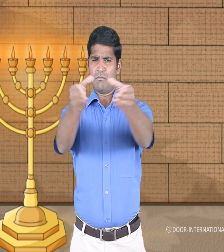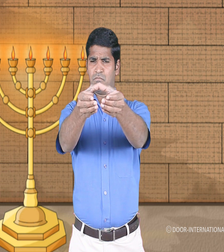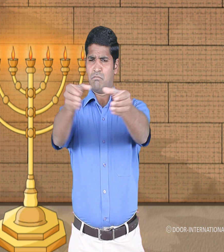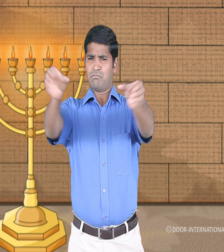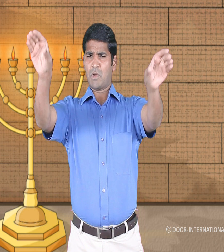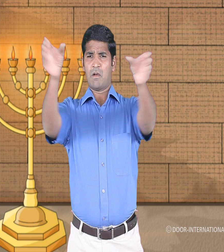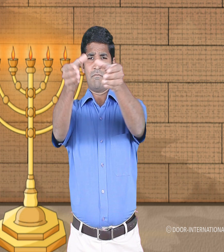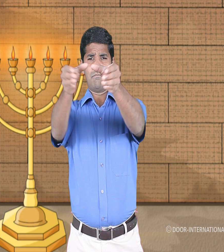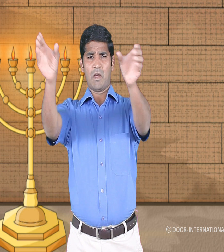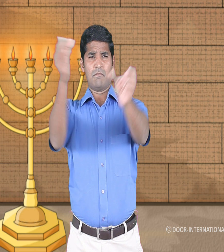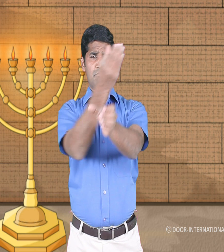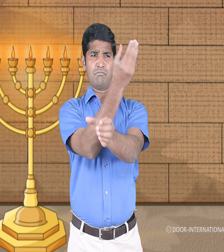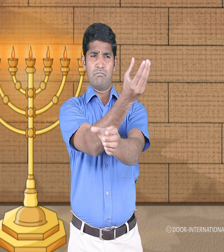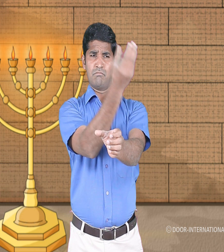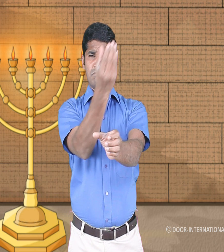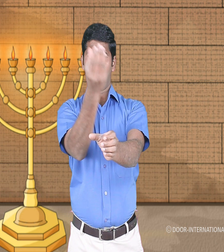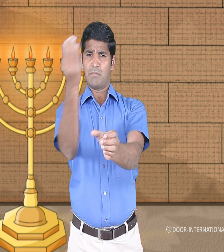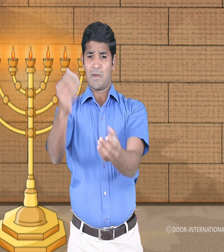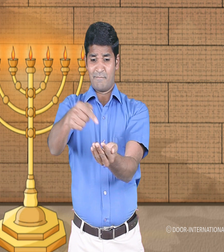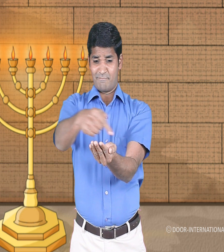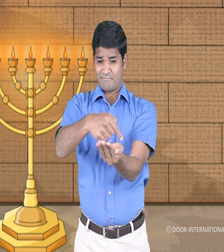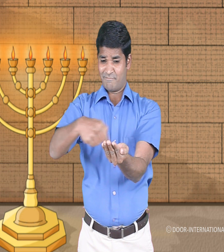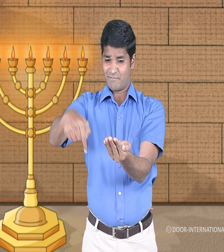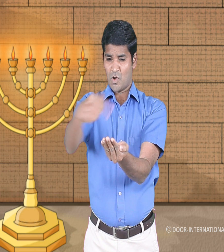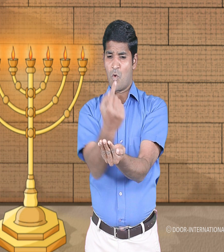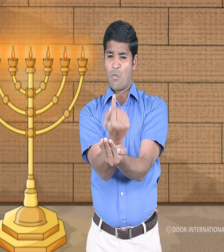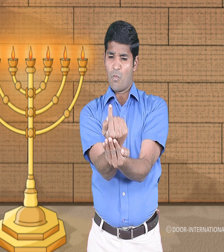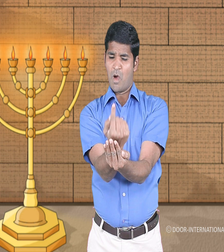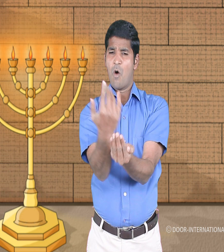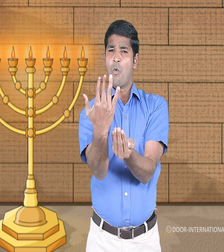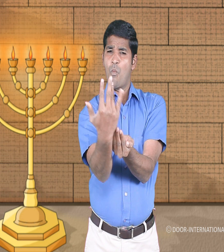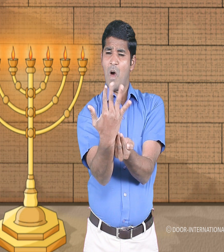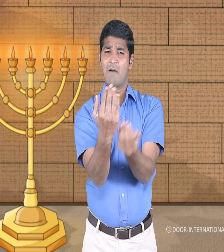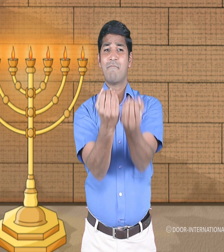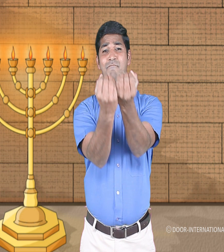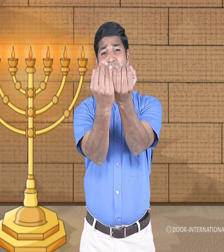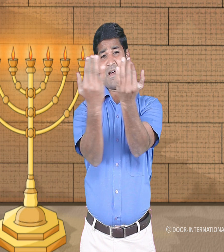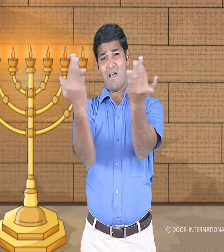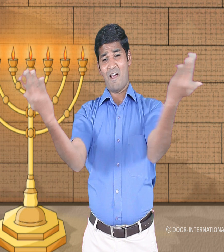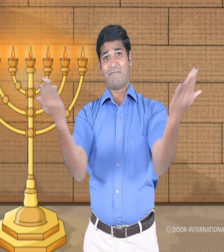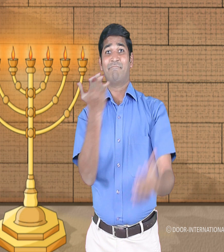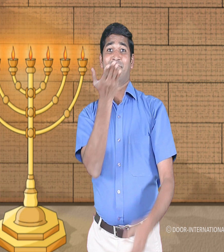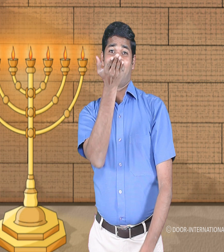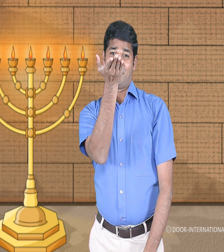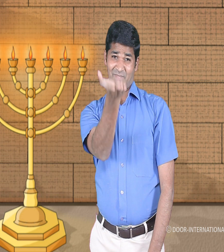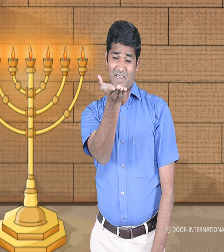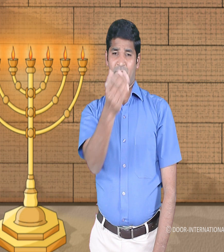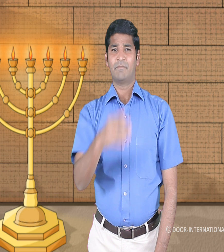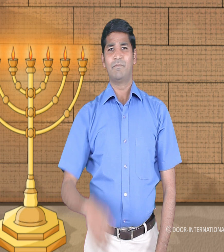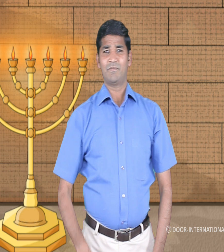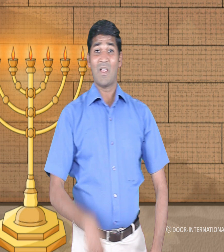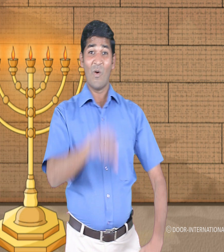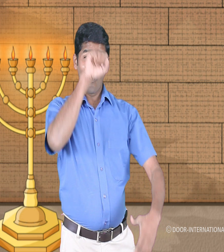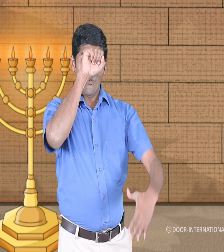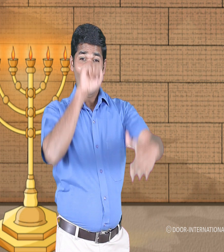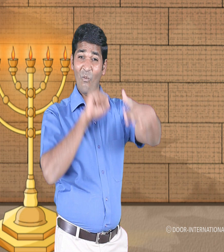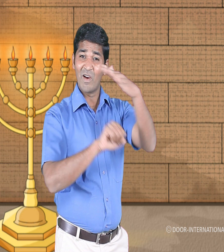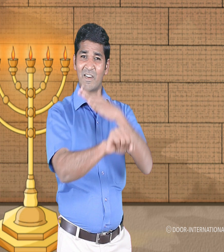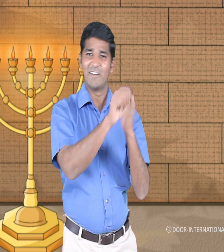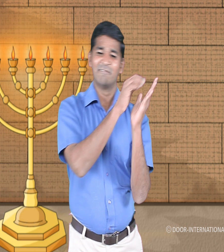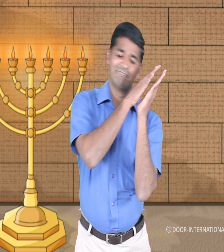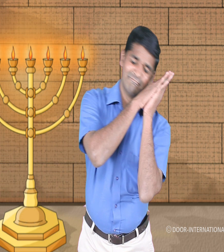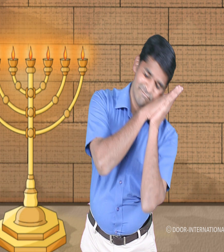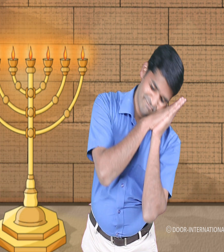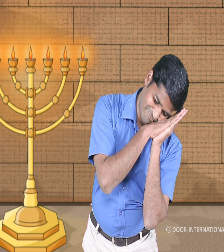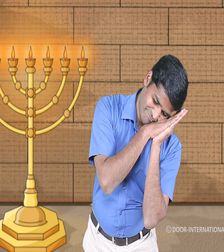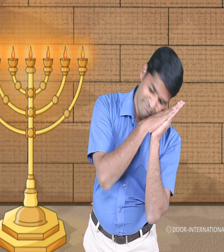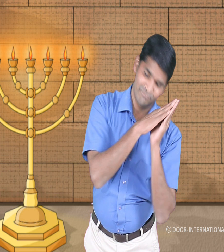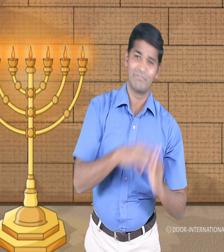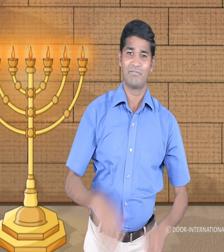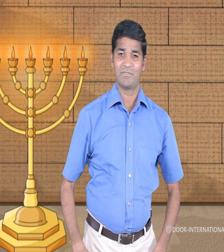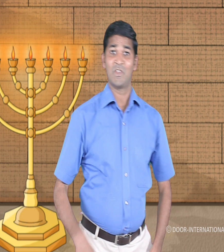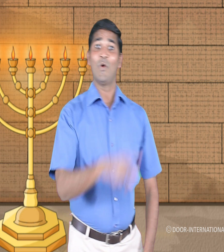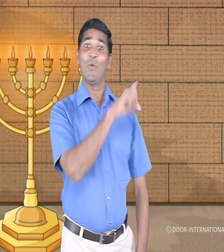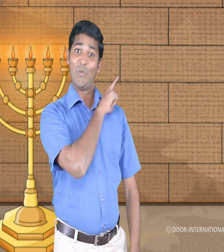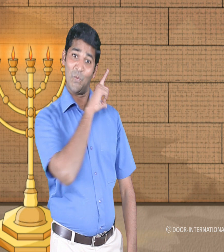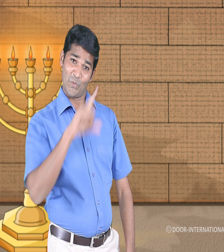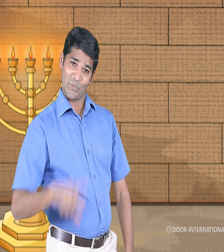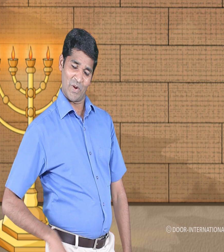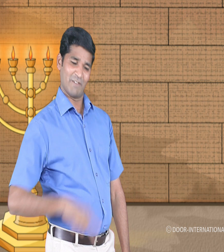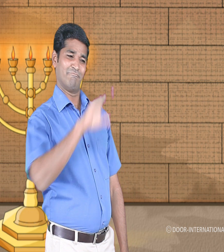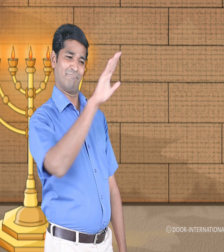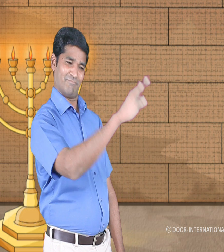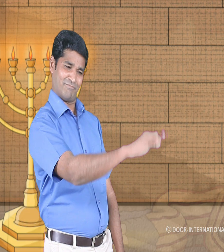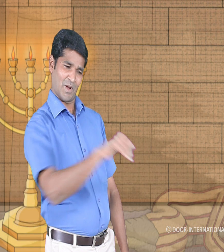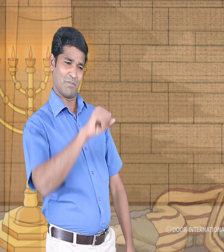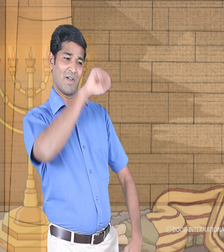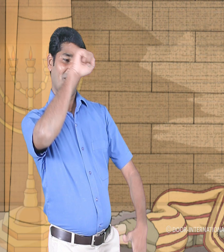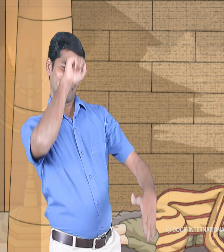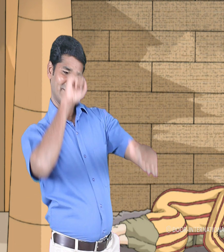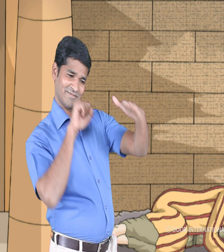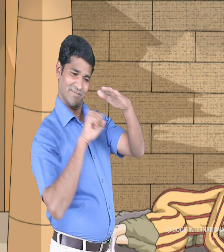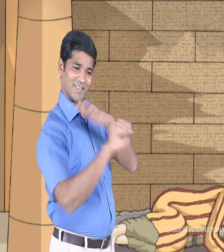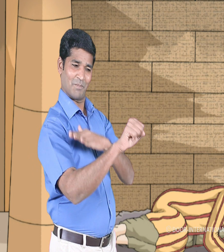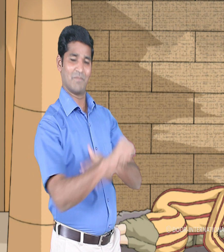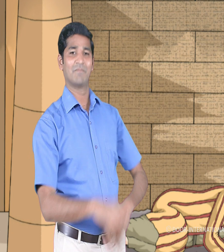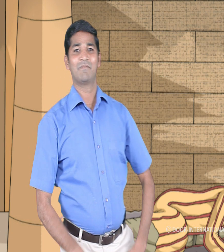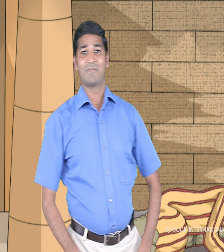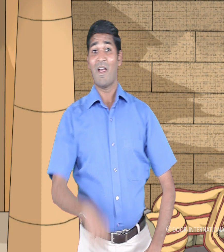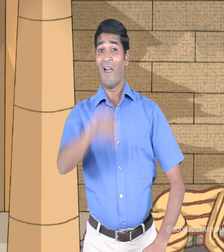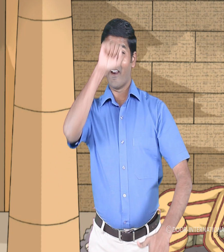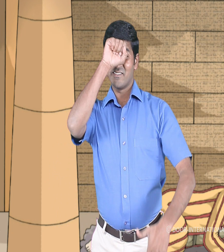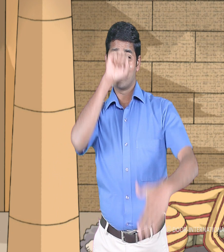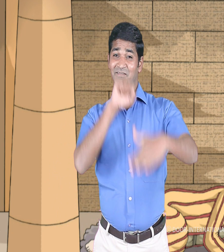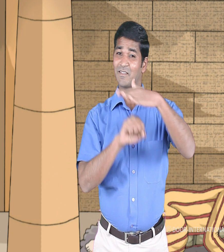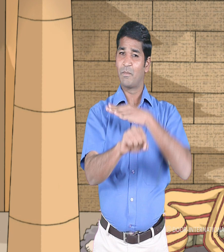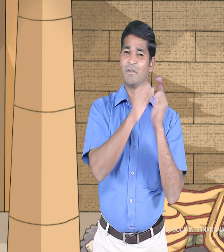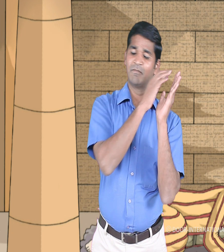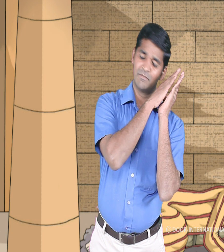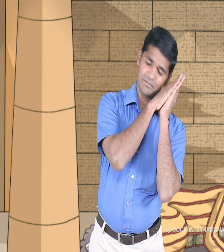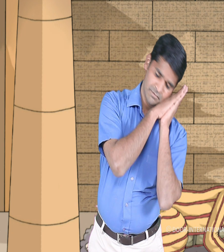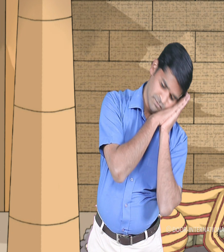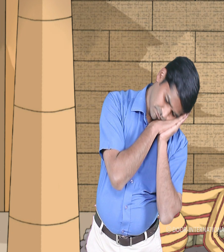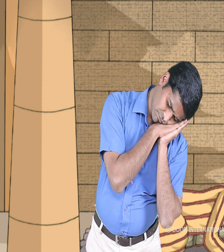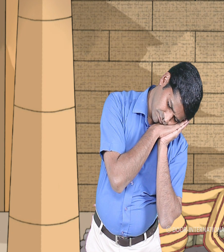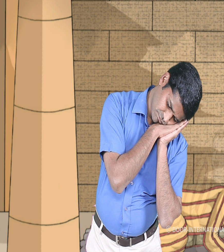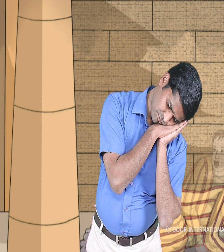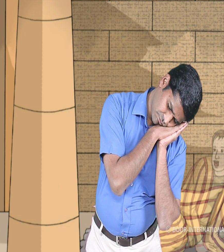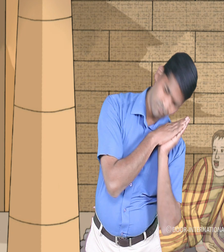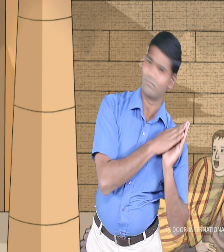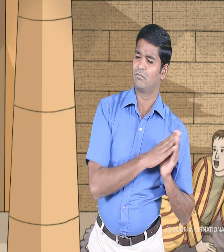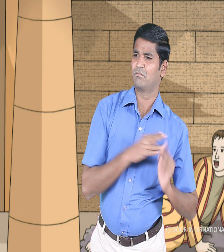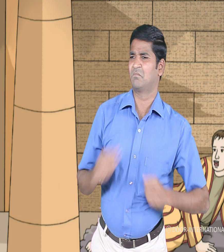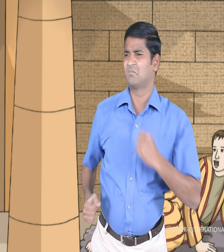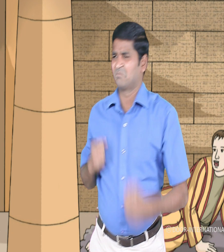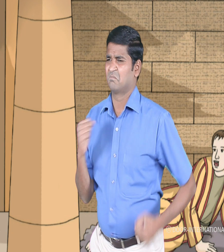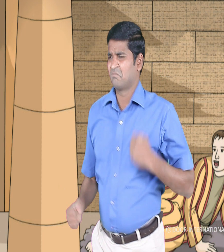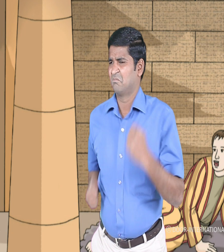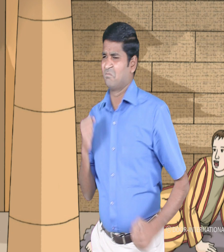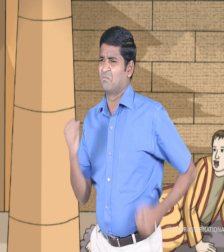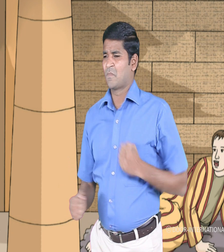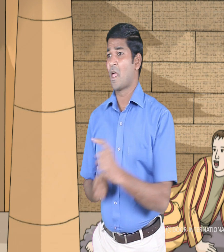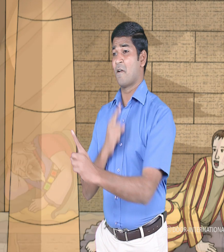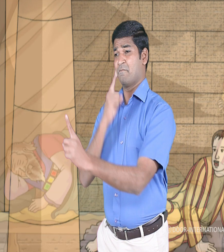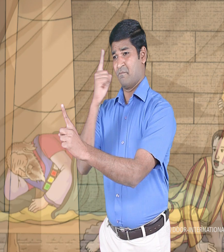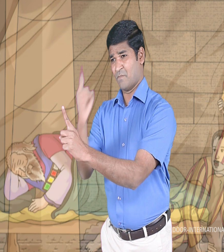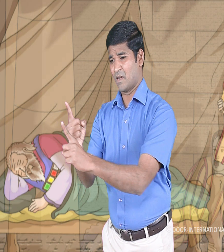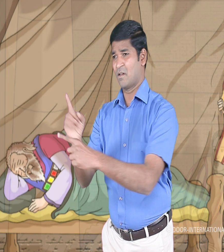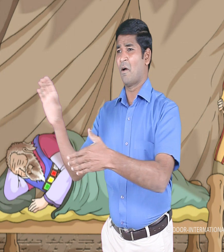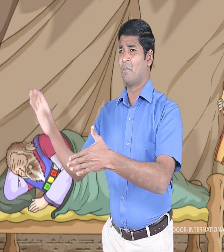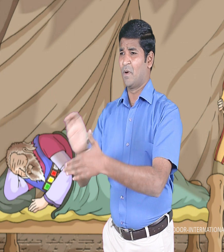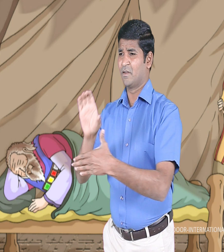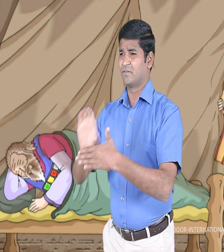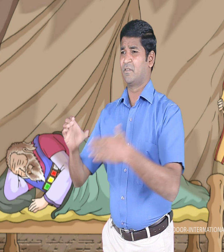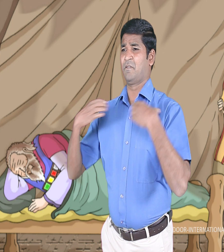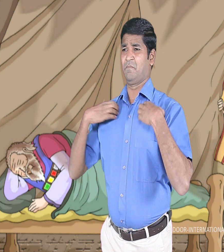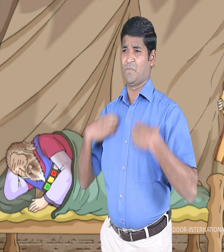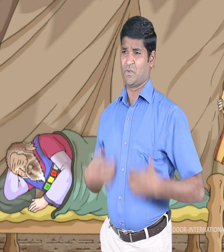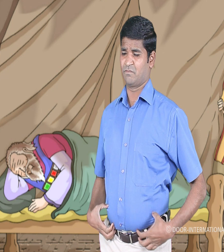Then the LORD called to Samuel, and he answered, “Here I am.”